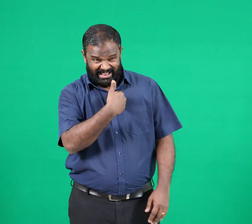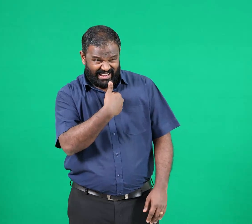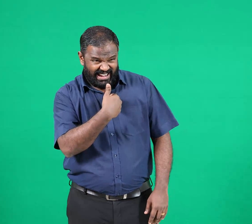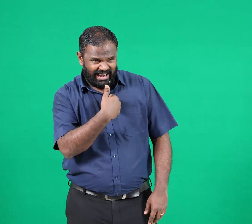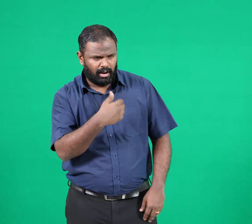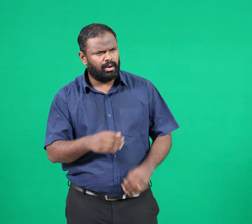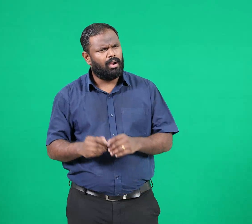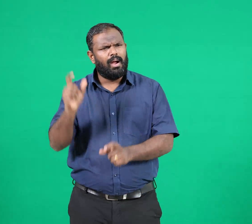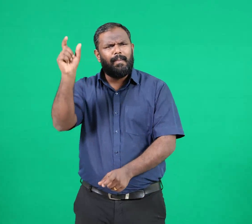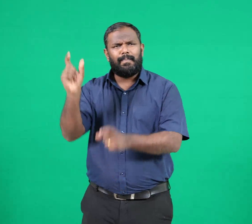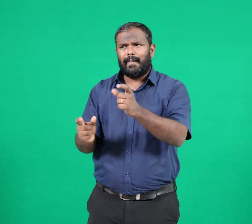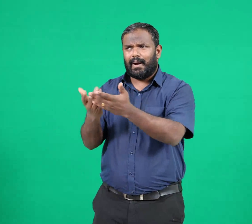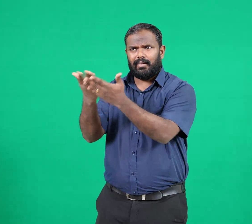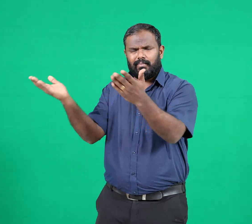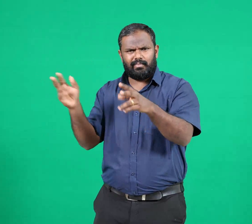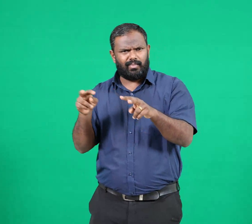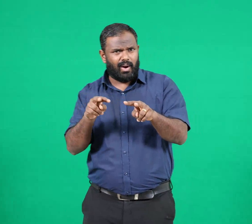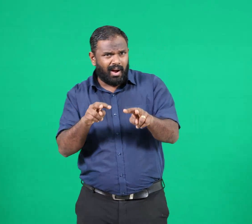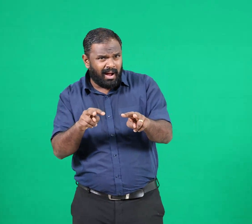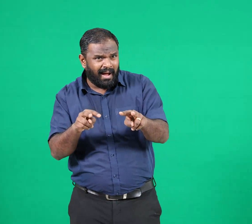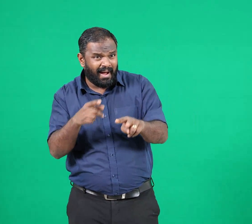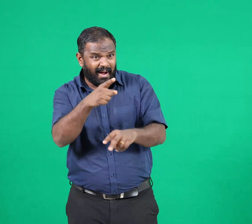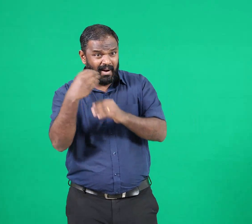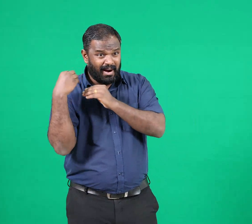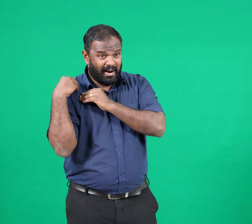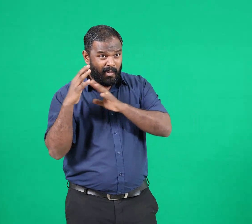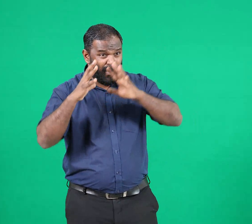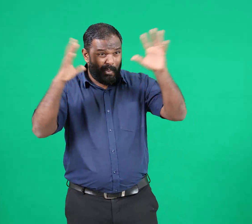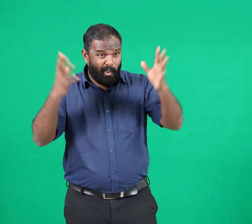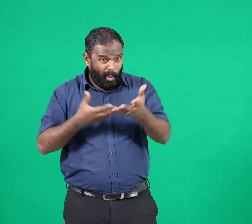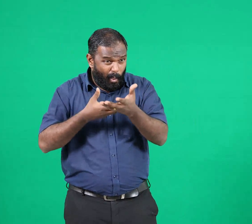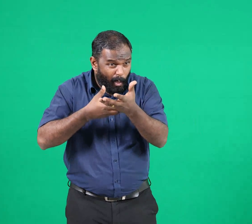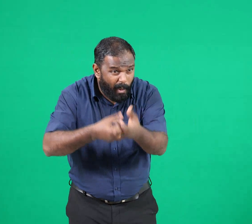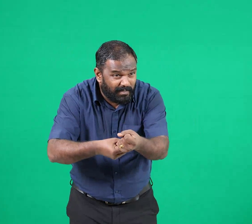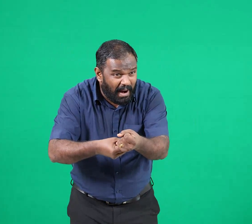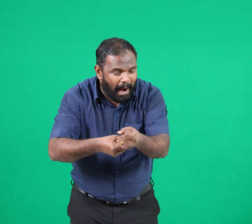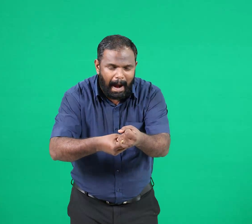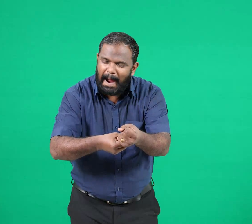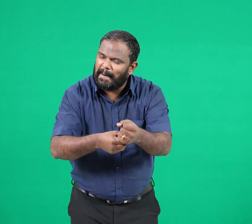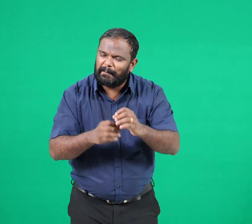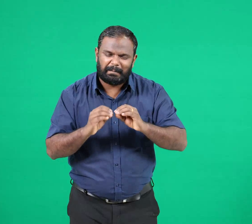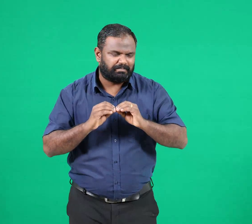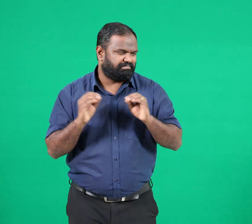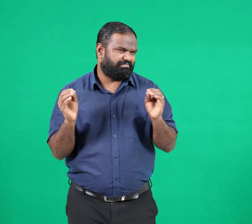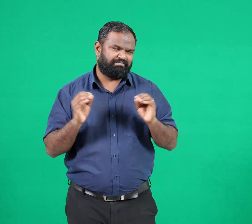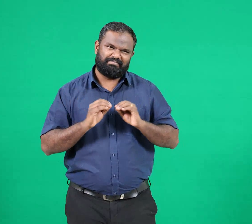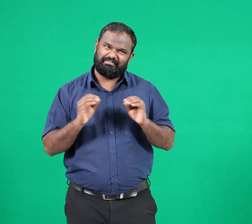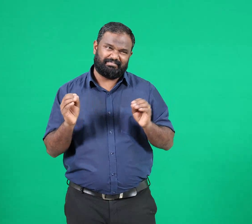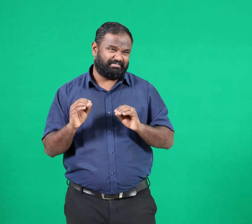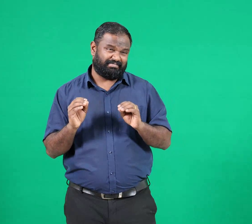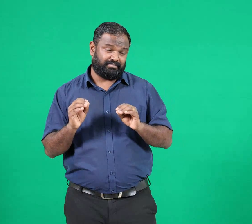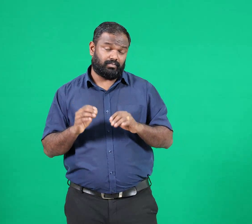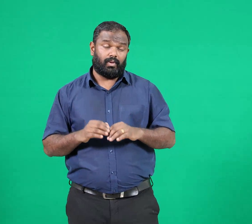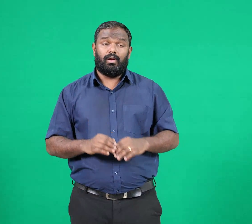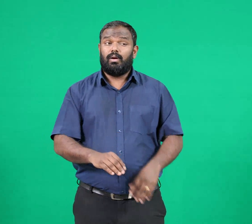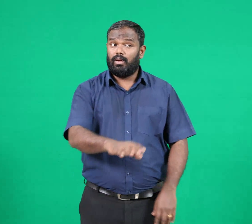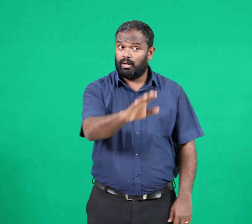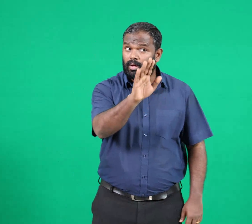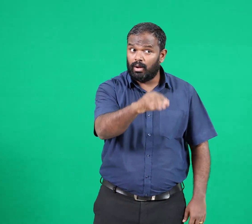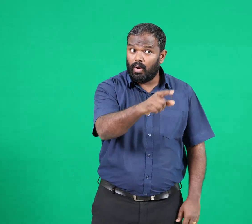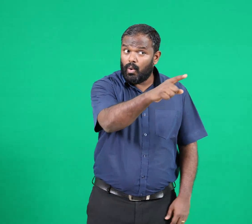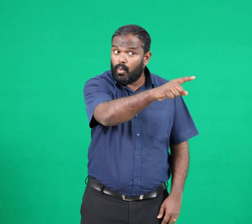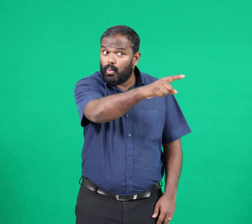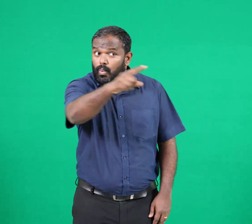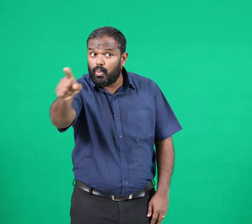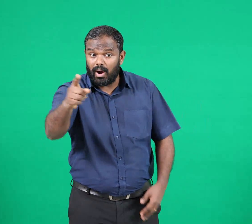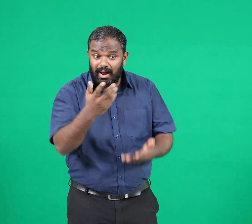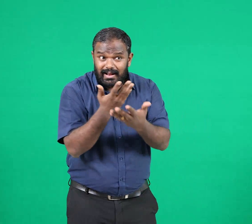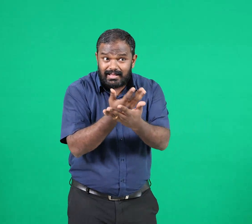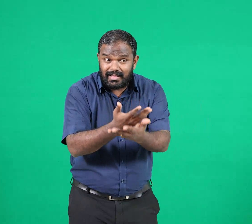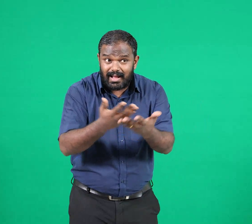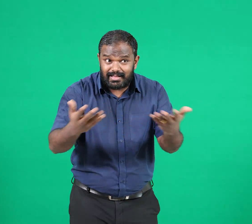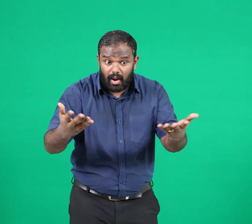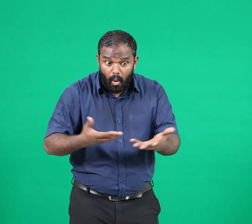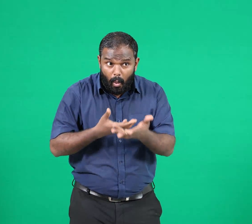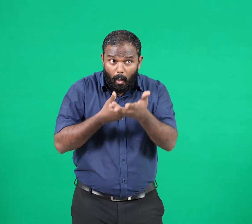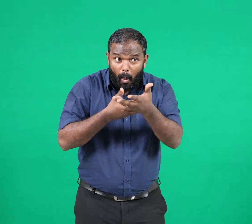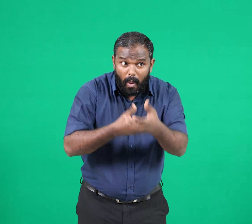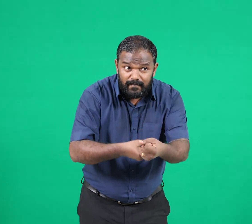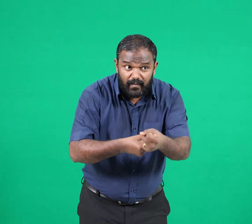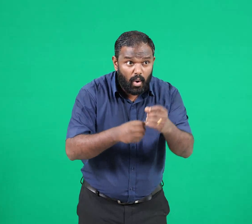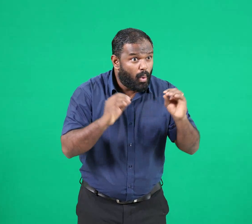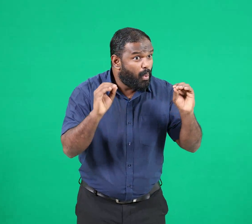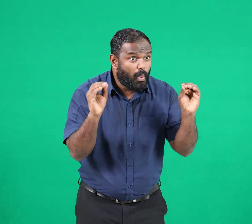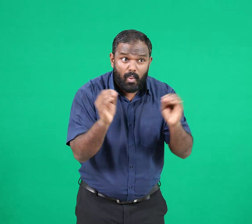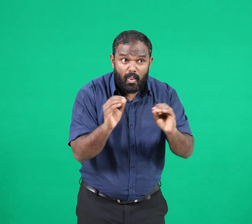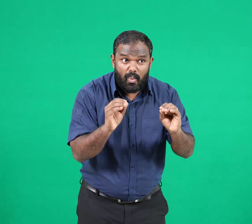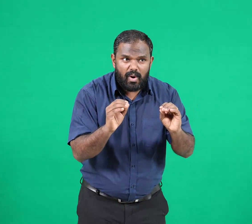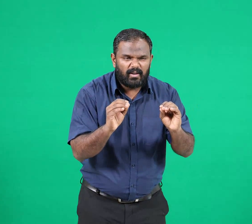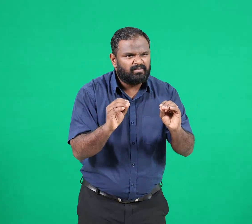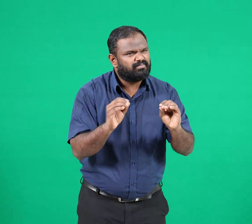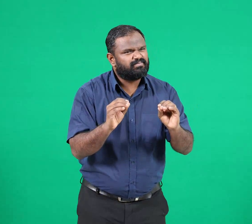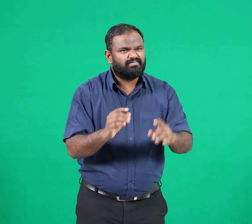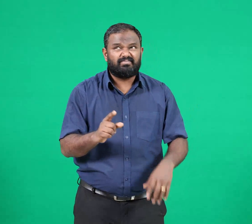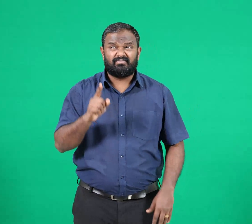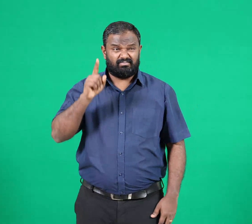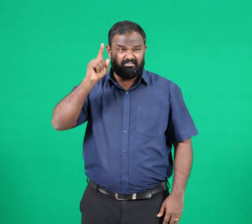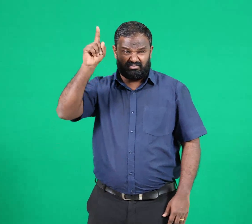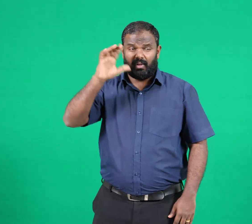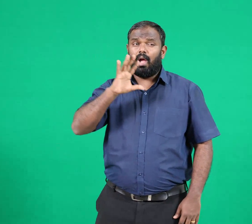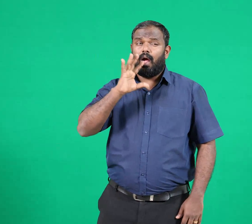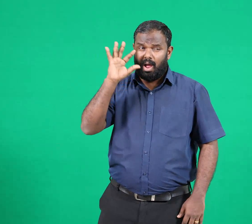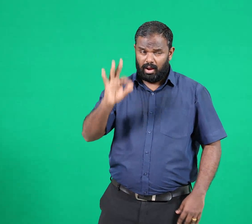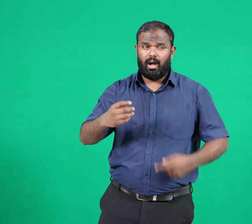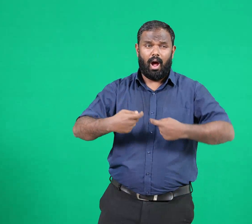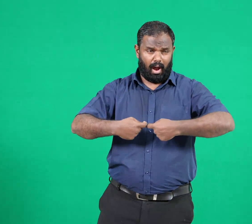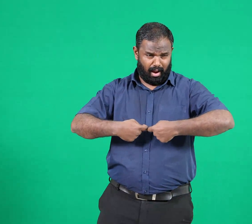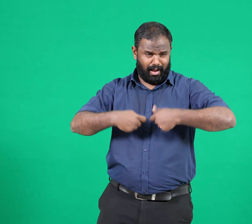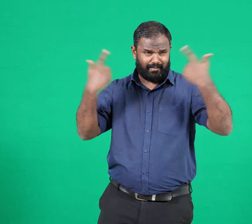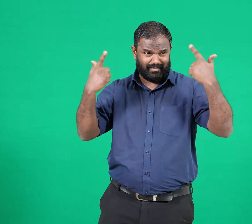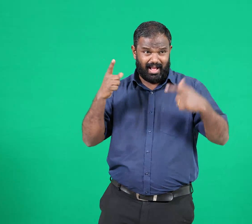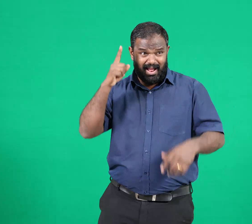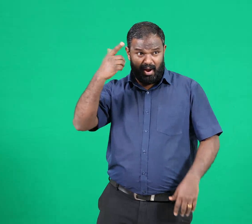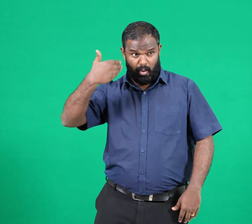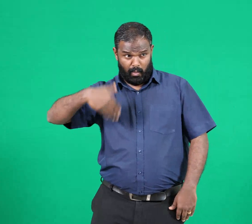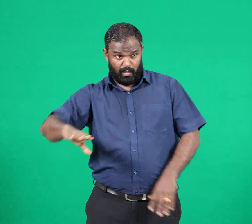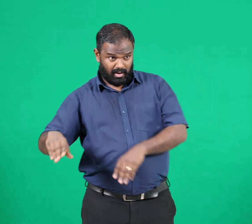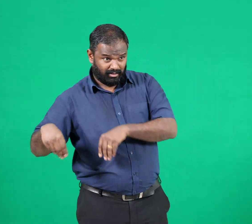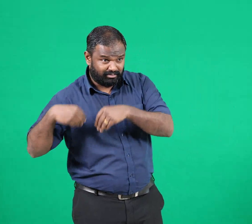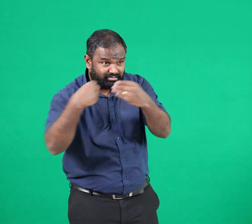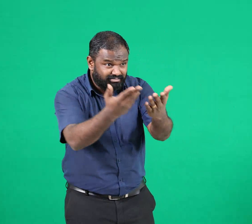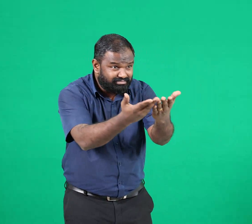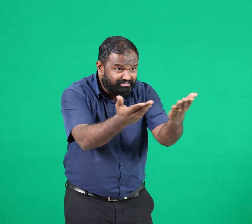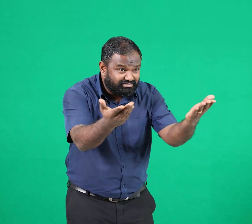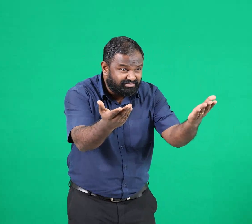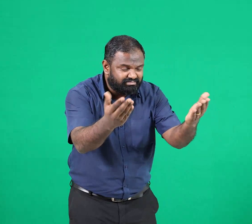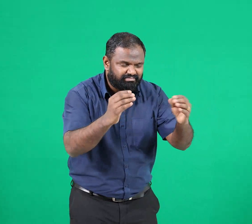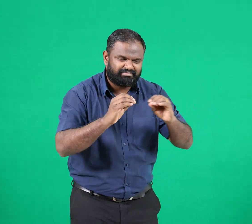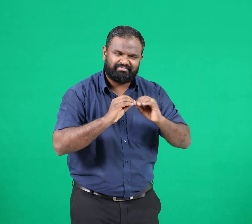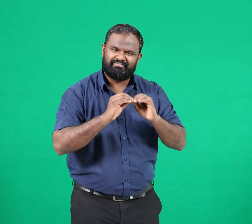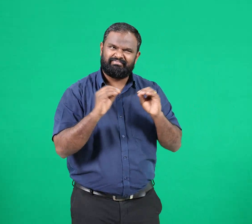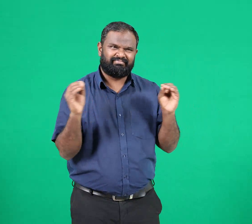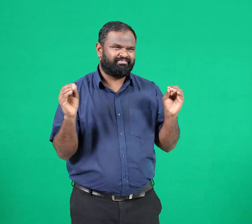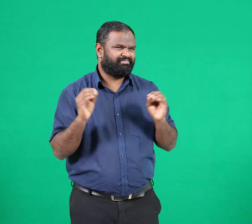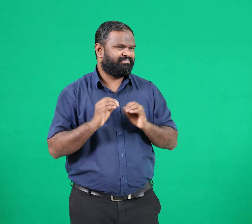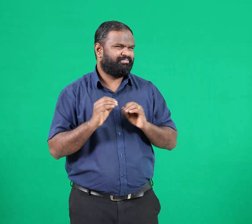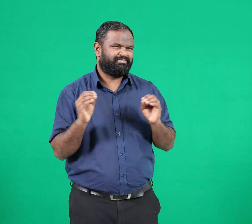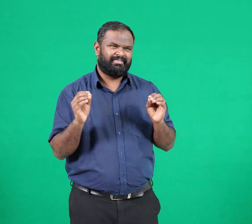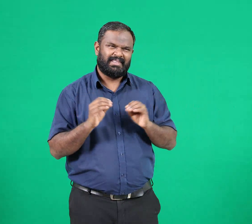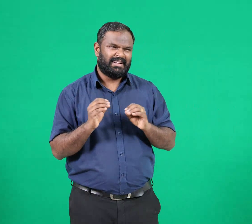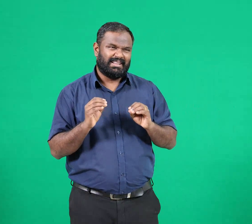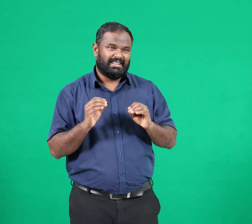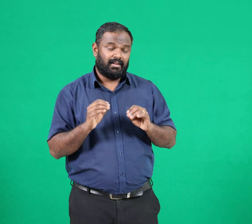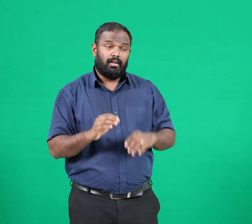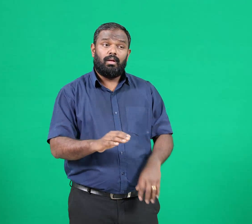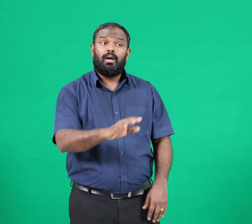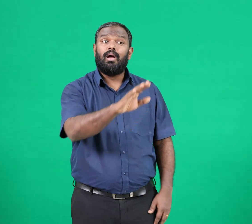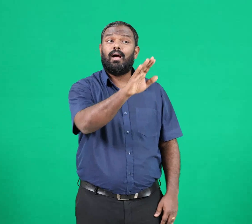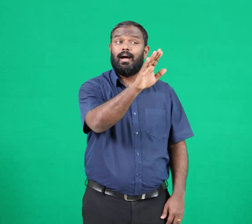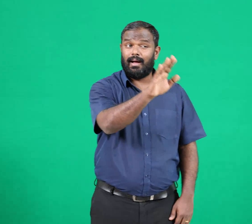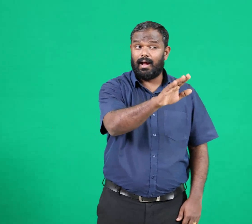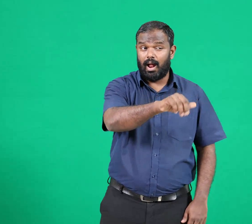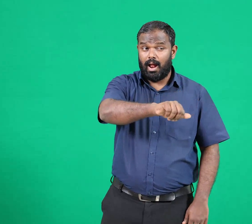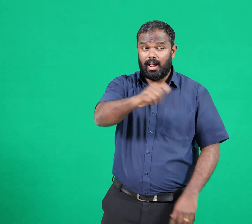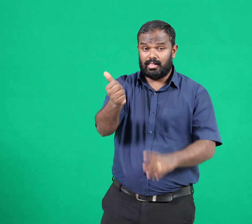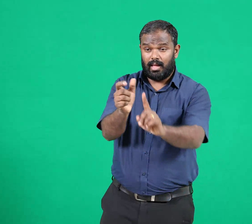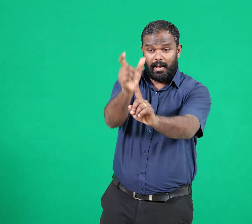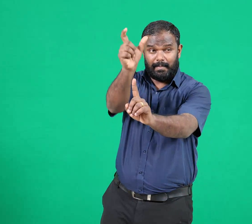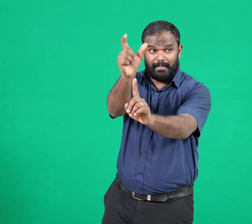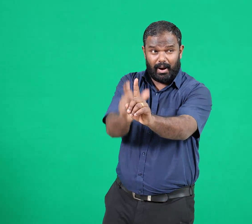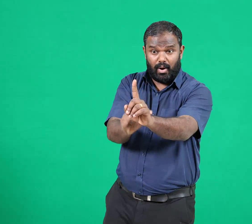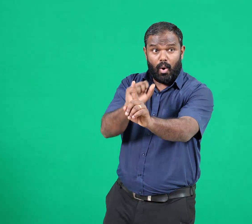So if you have not been faithful with worldly wealth, who will entrust you with true riches?